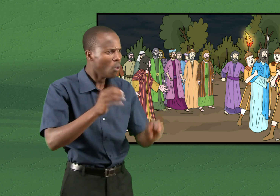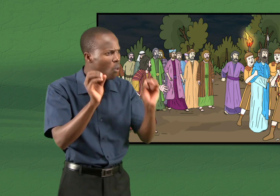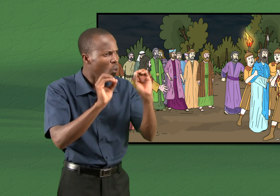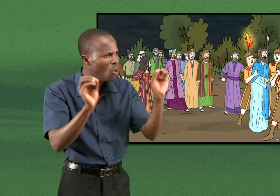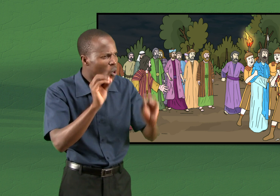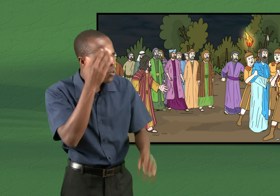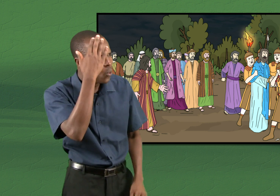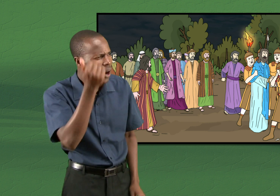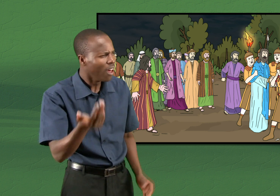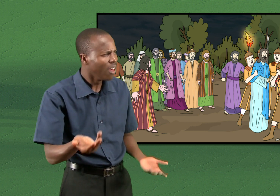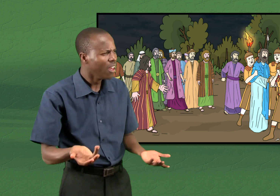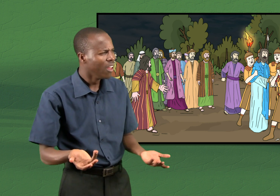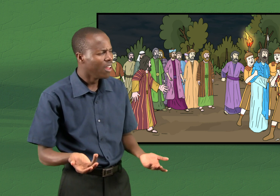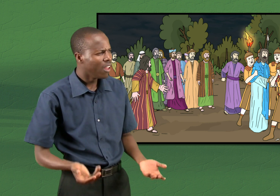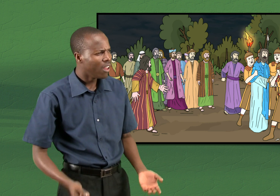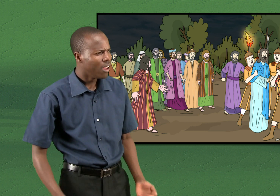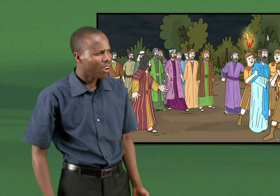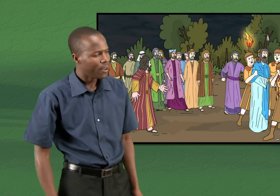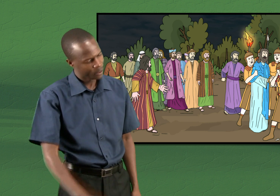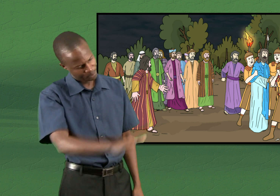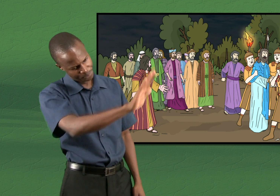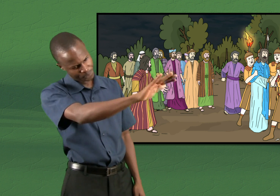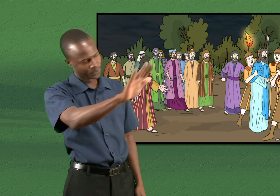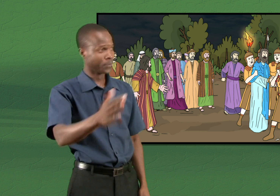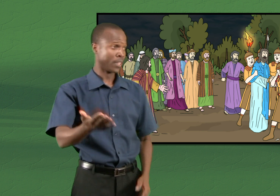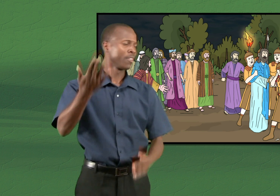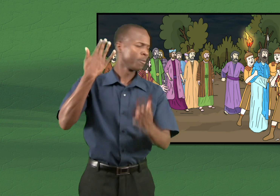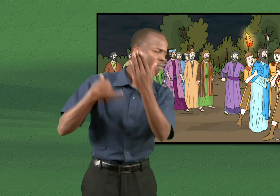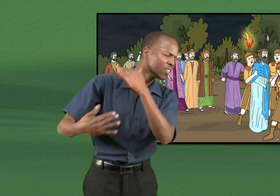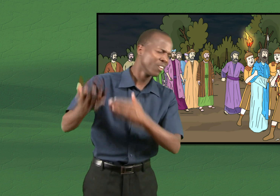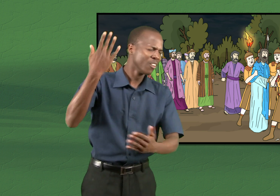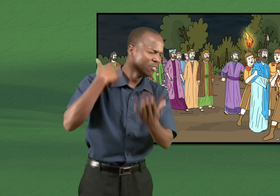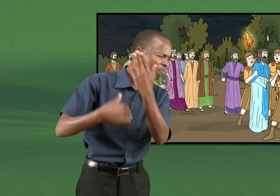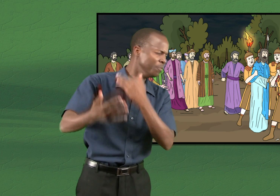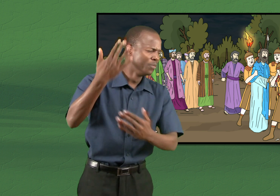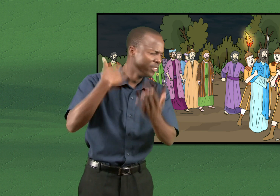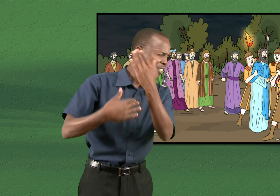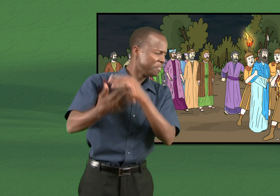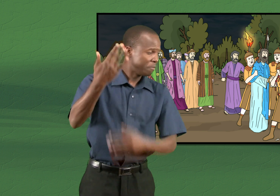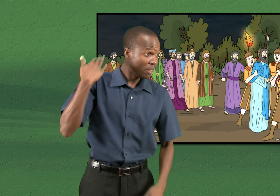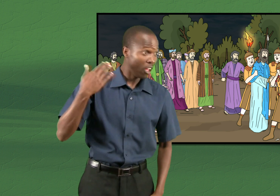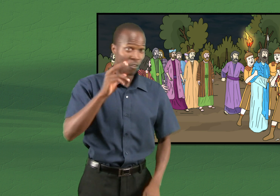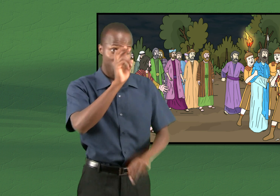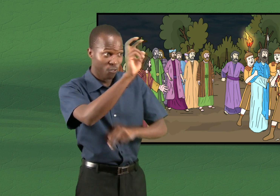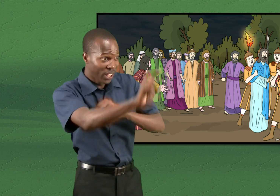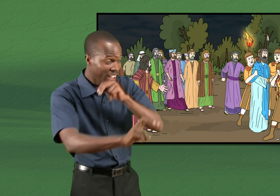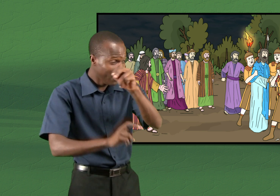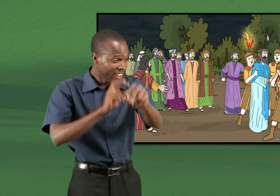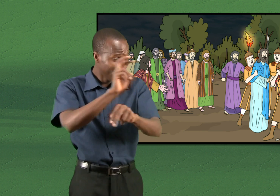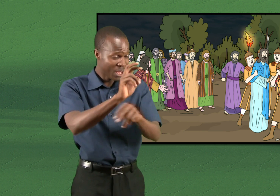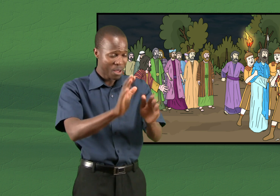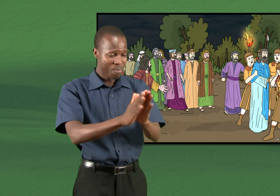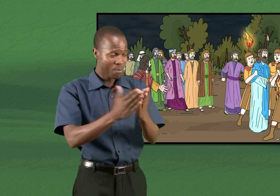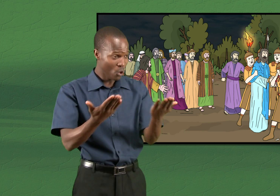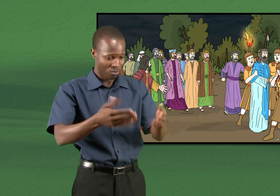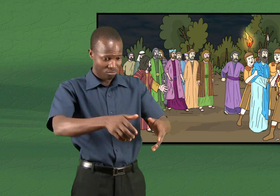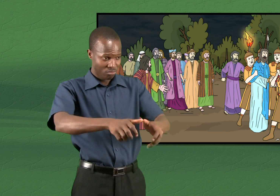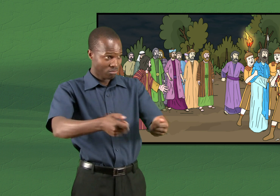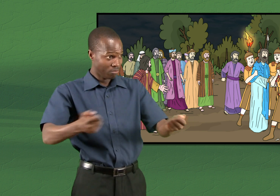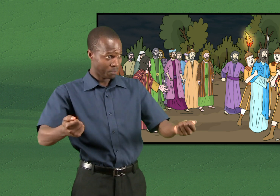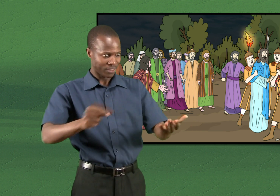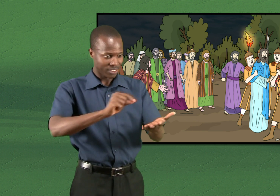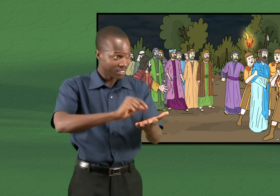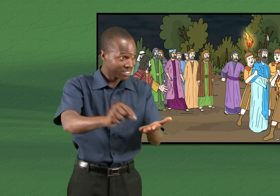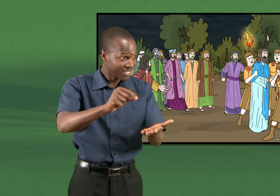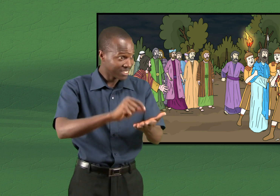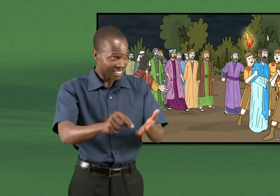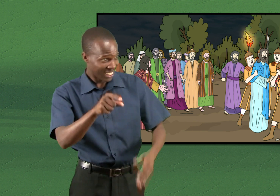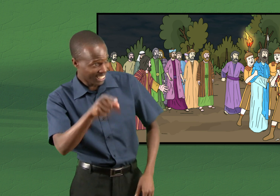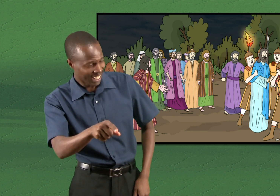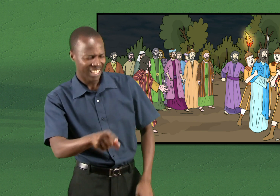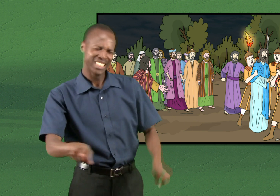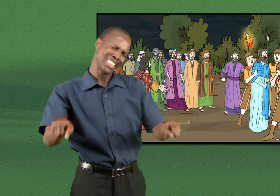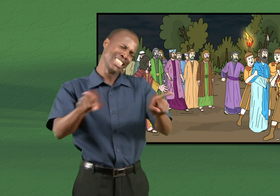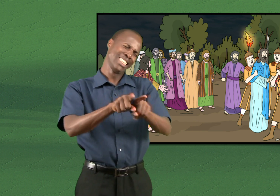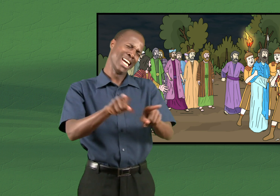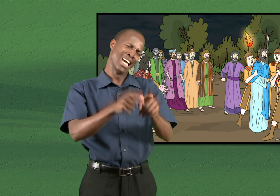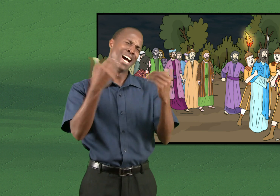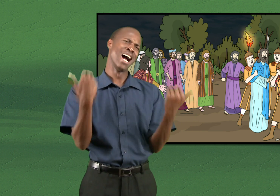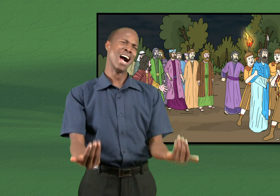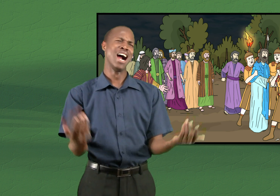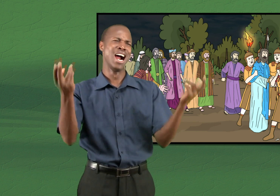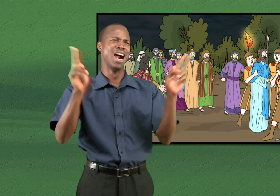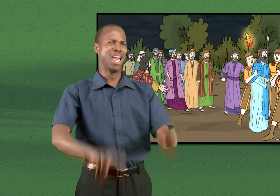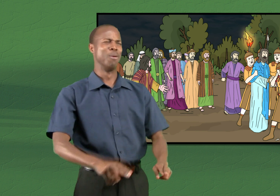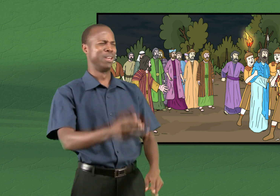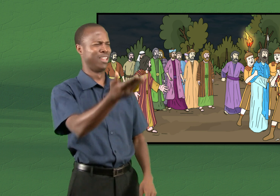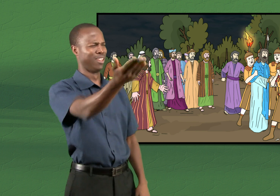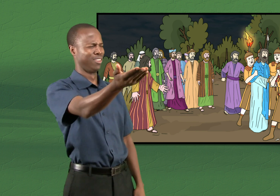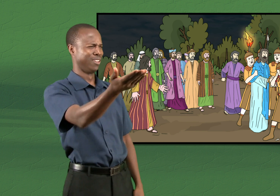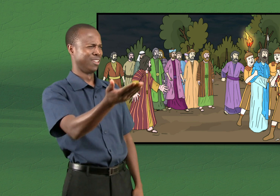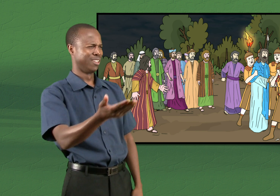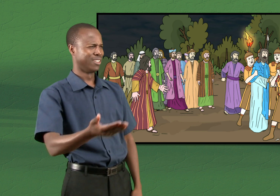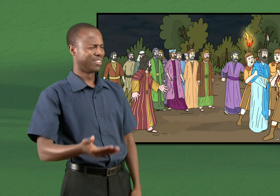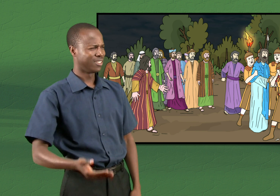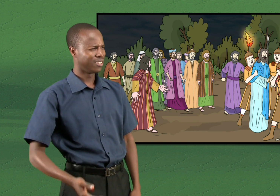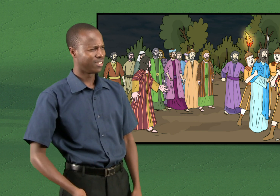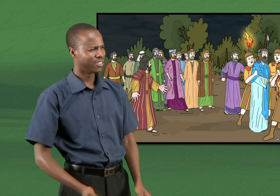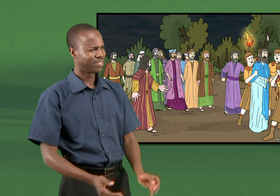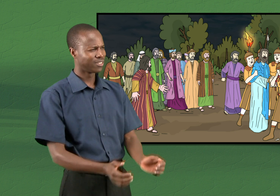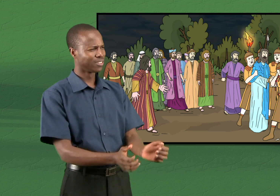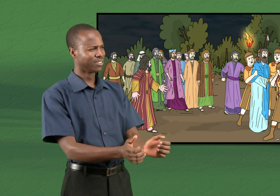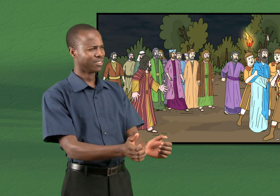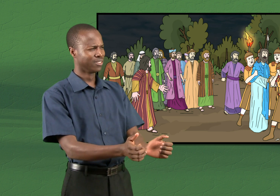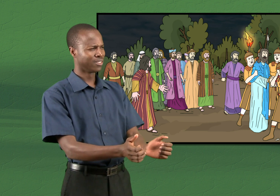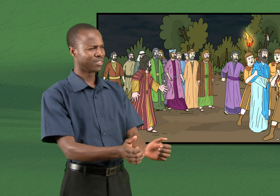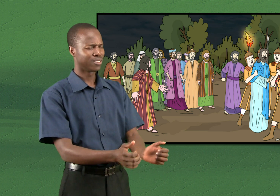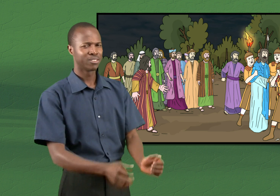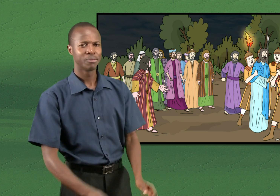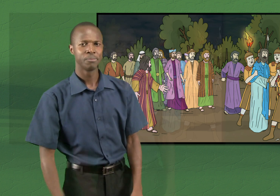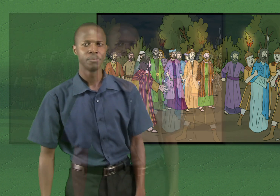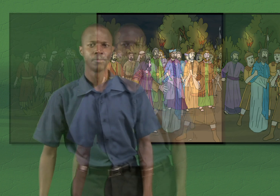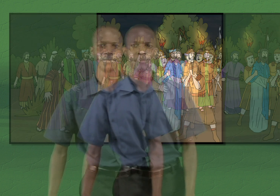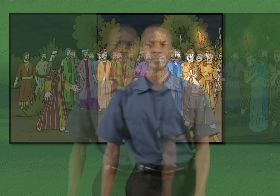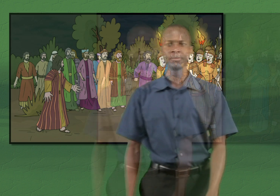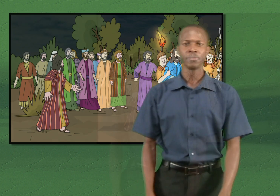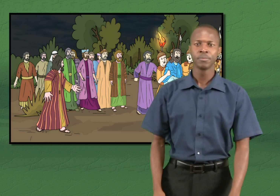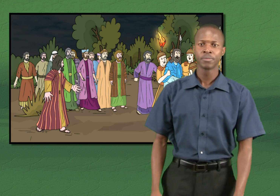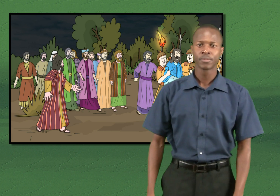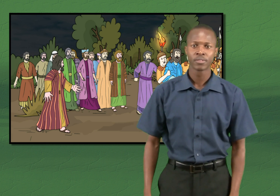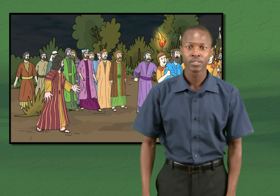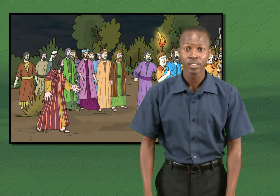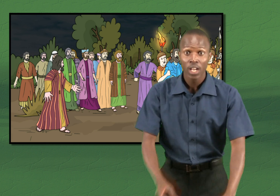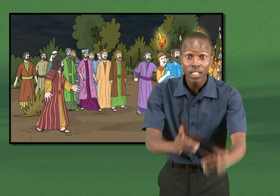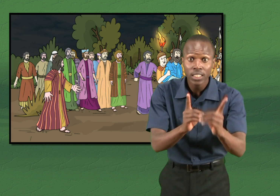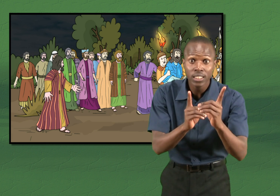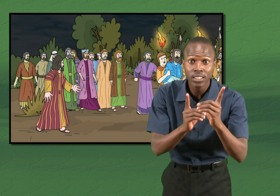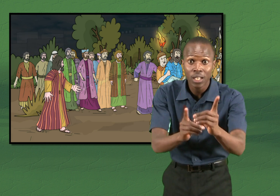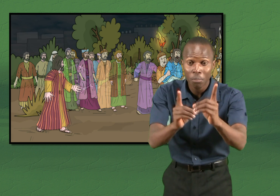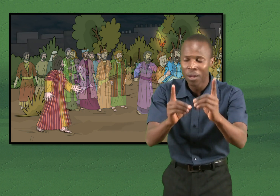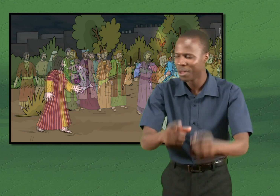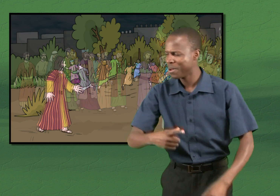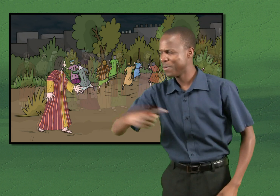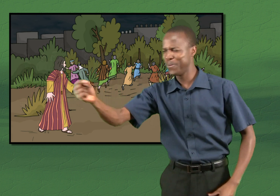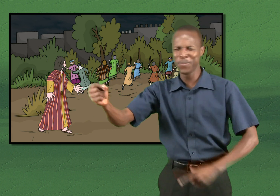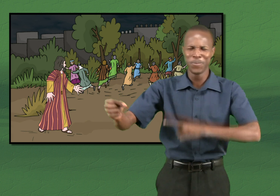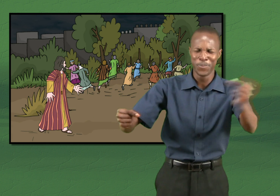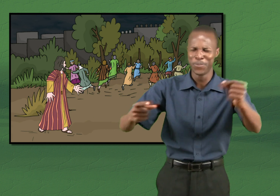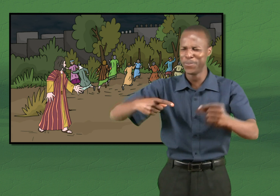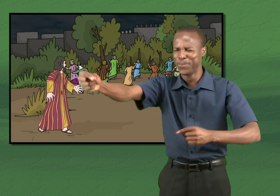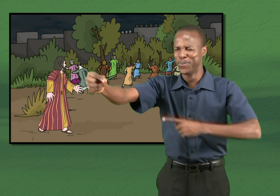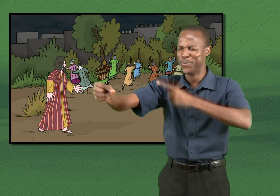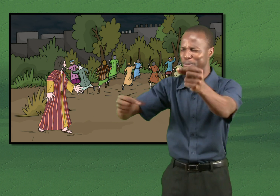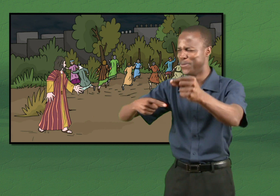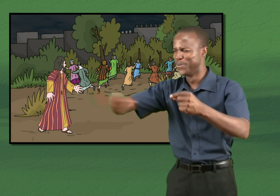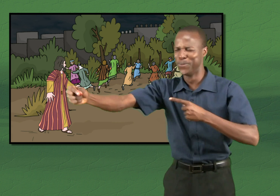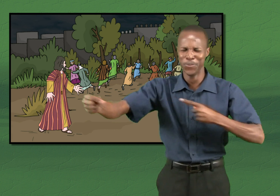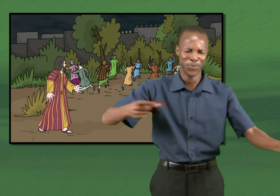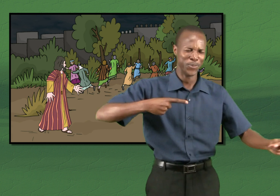But this has all happened so that the writings of the prophets would be fulfilled.”